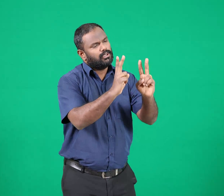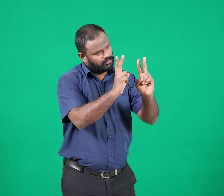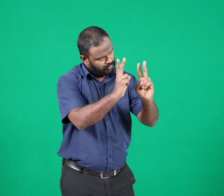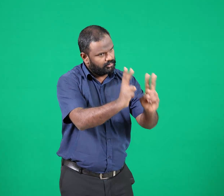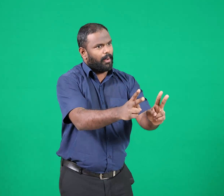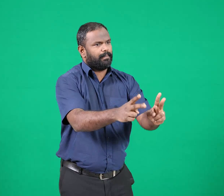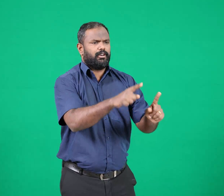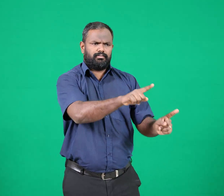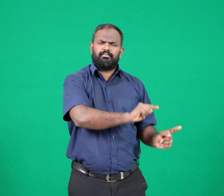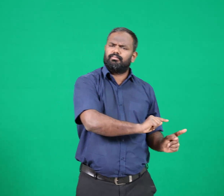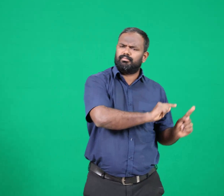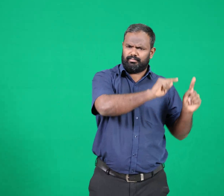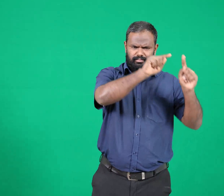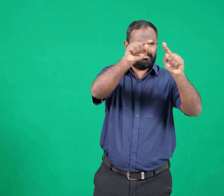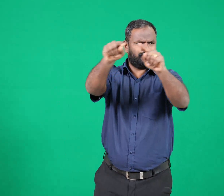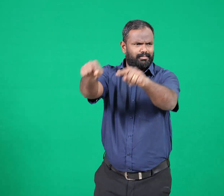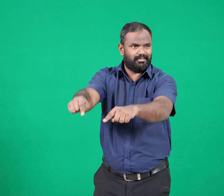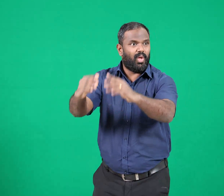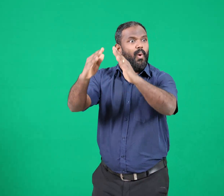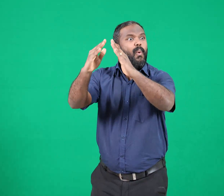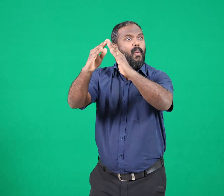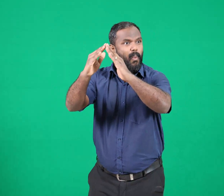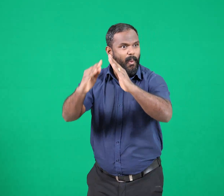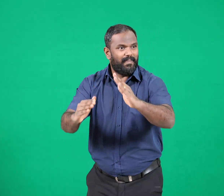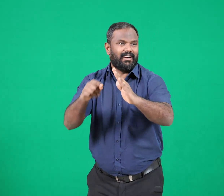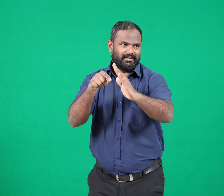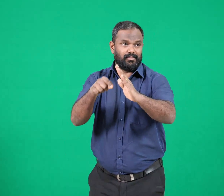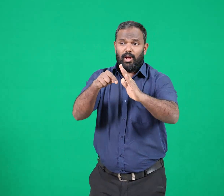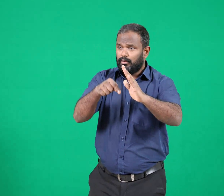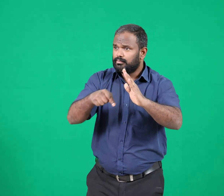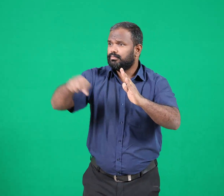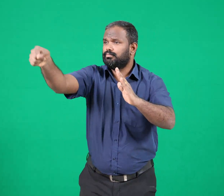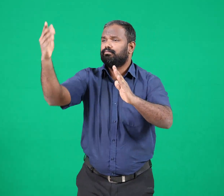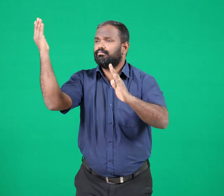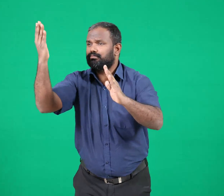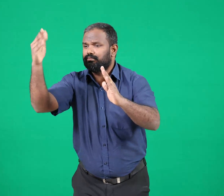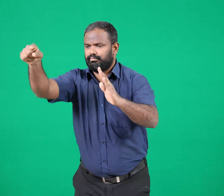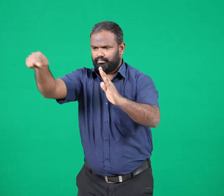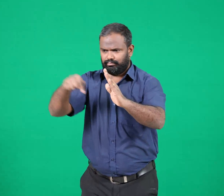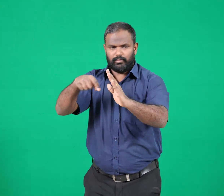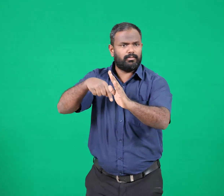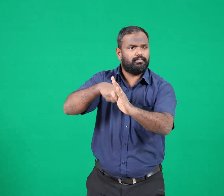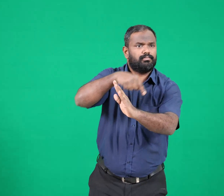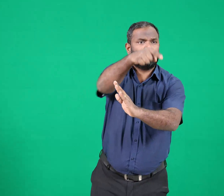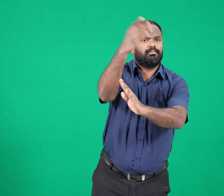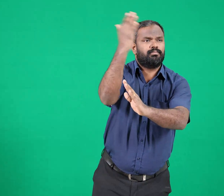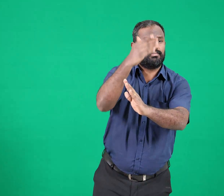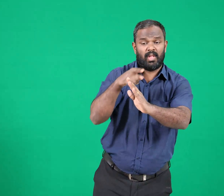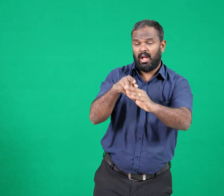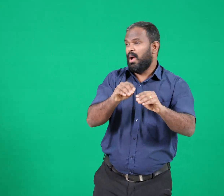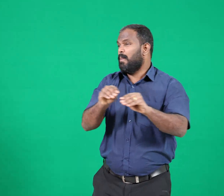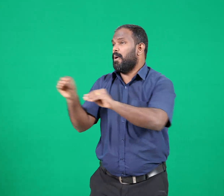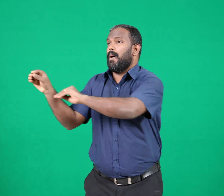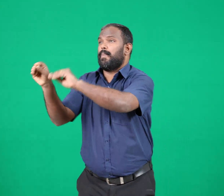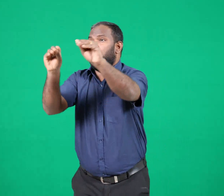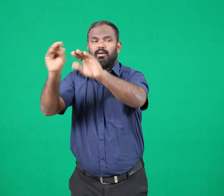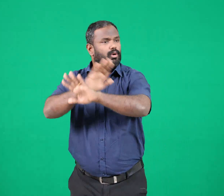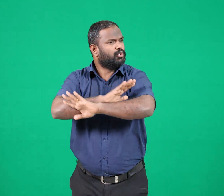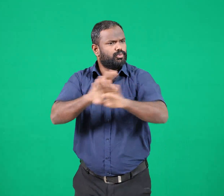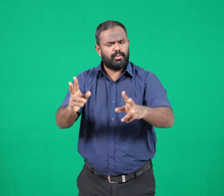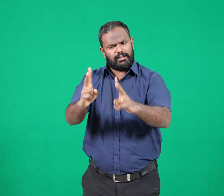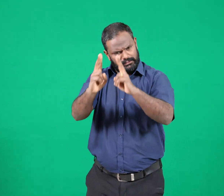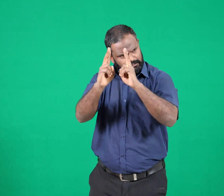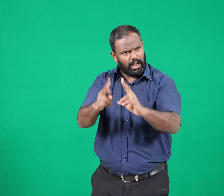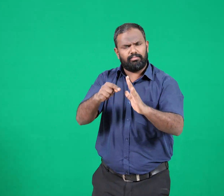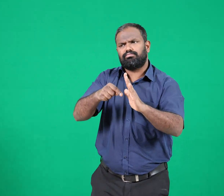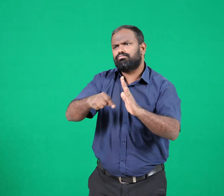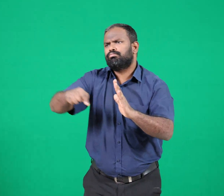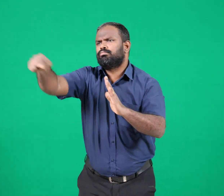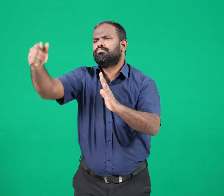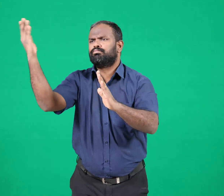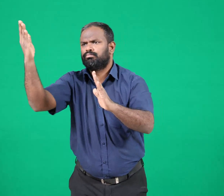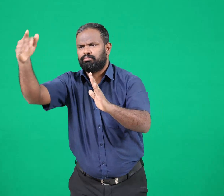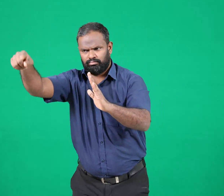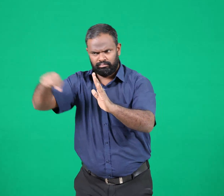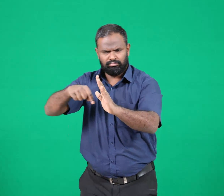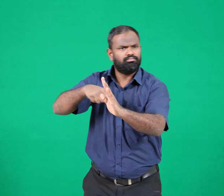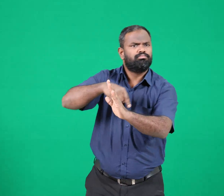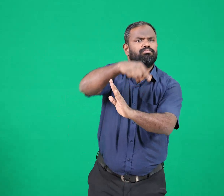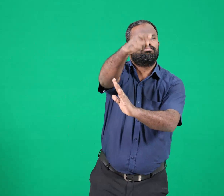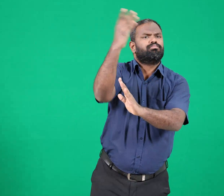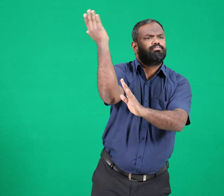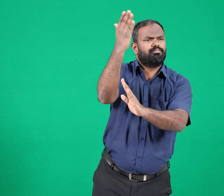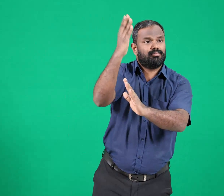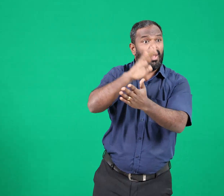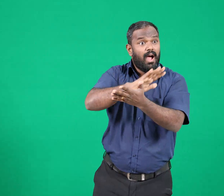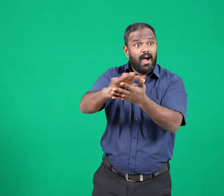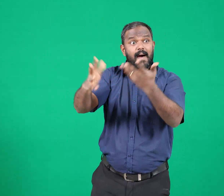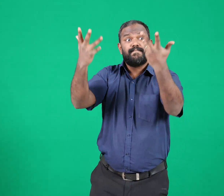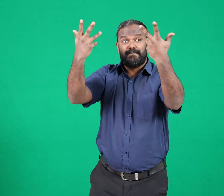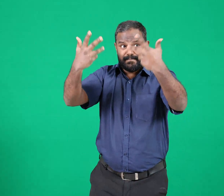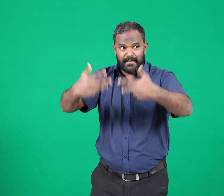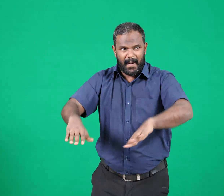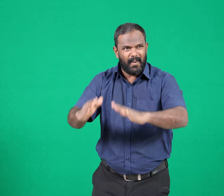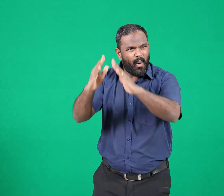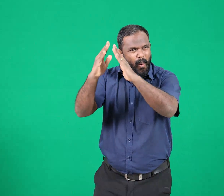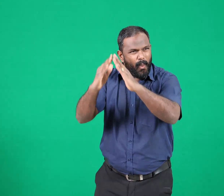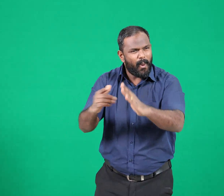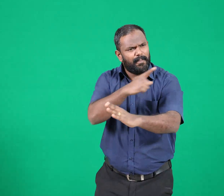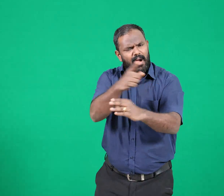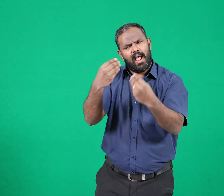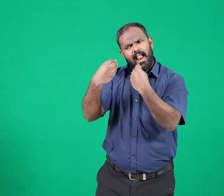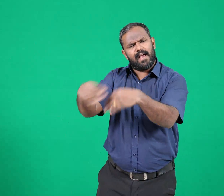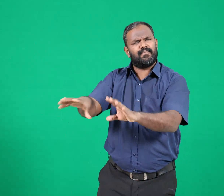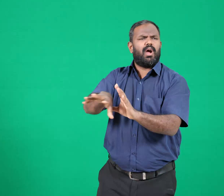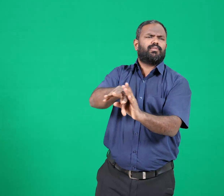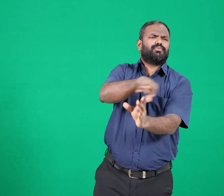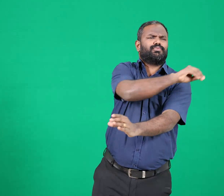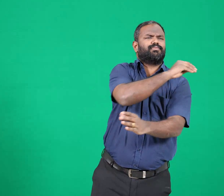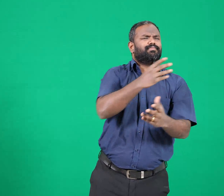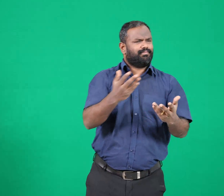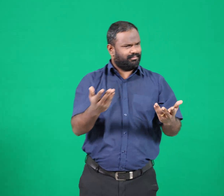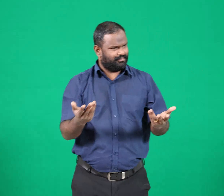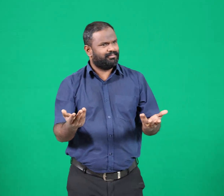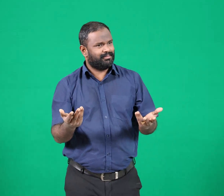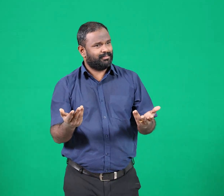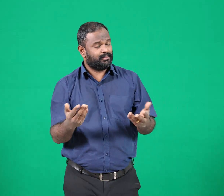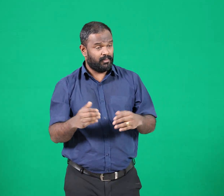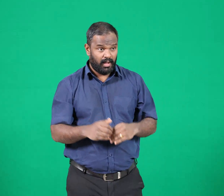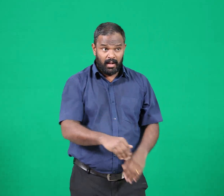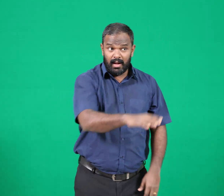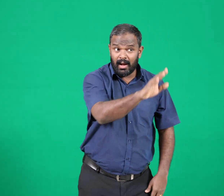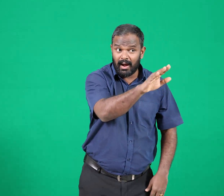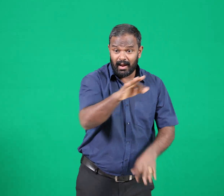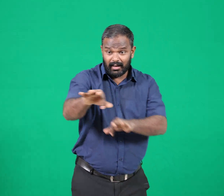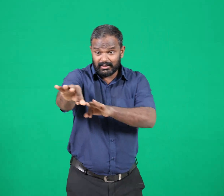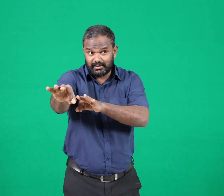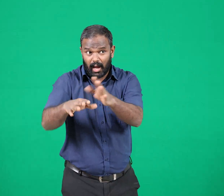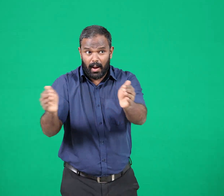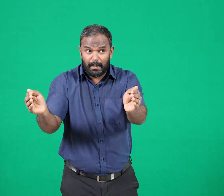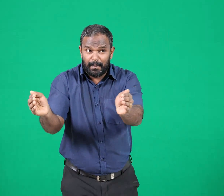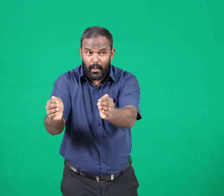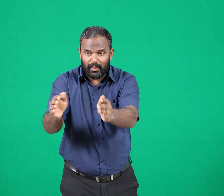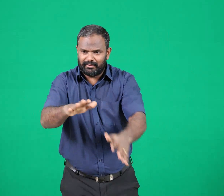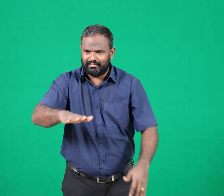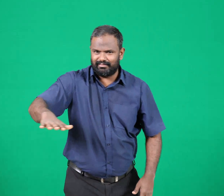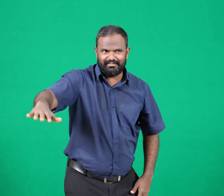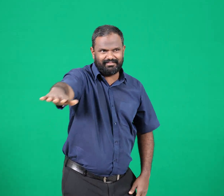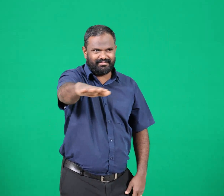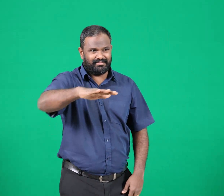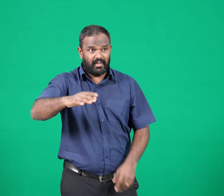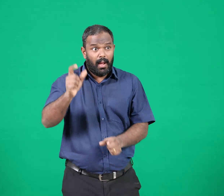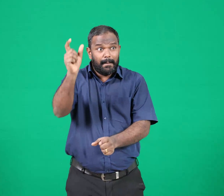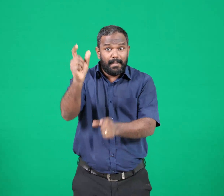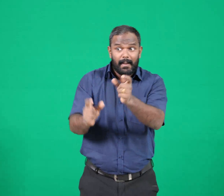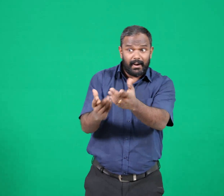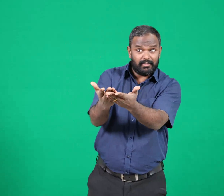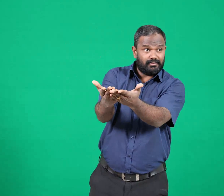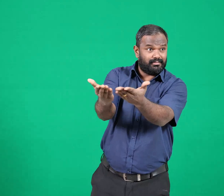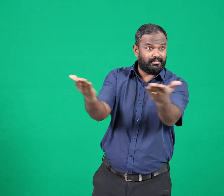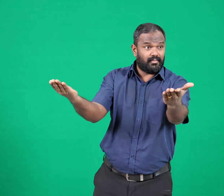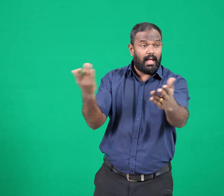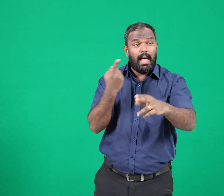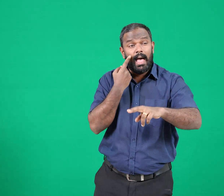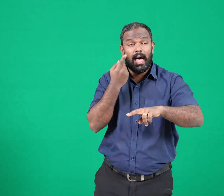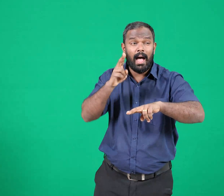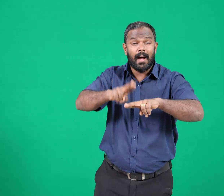Whatever house you enter, stay there until you leave that area.